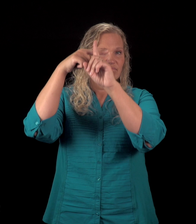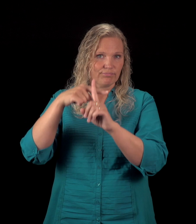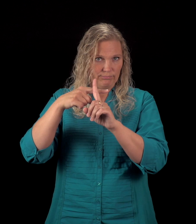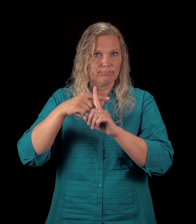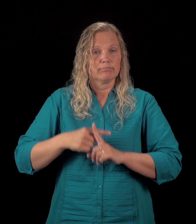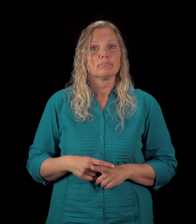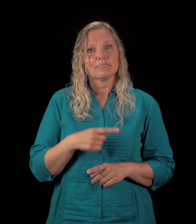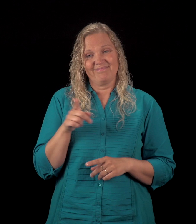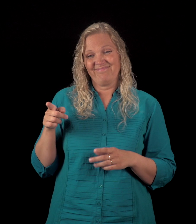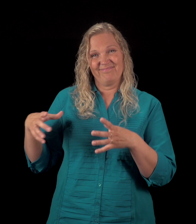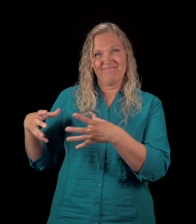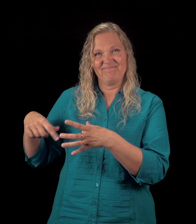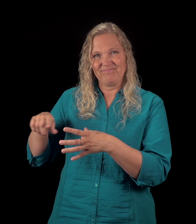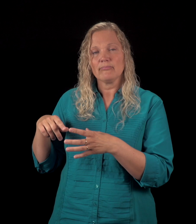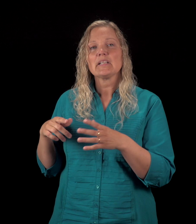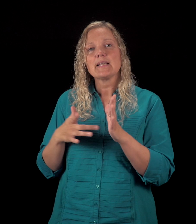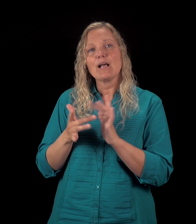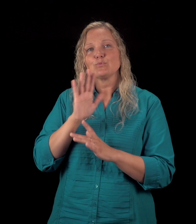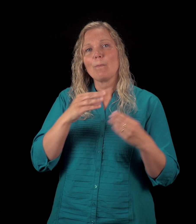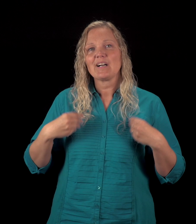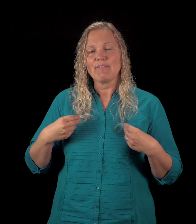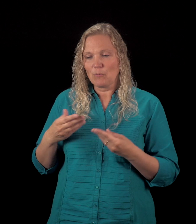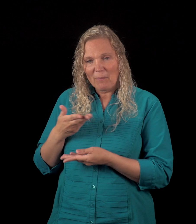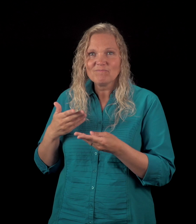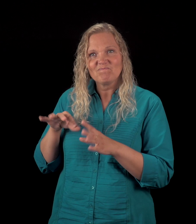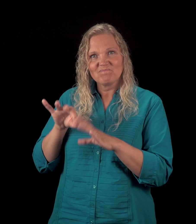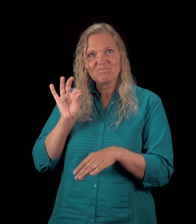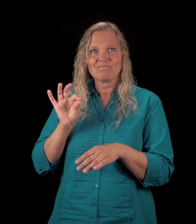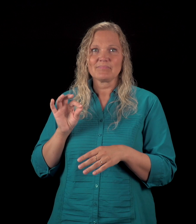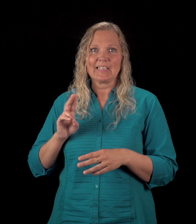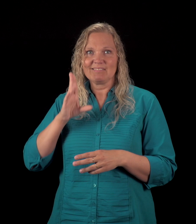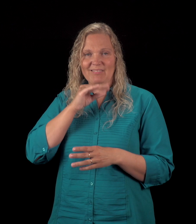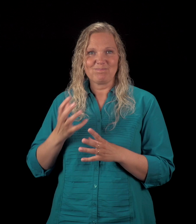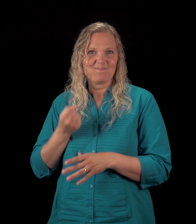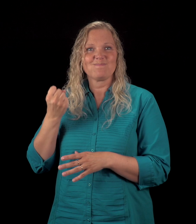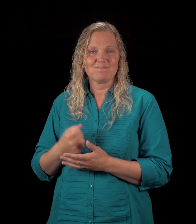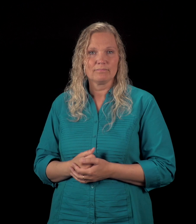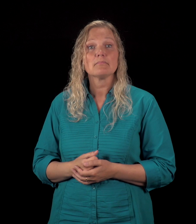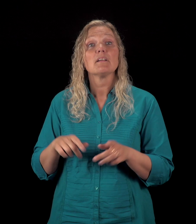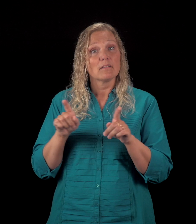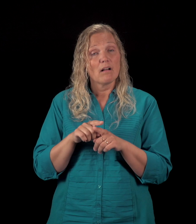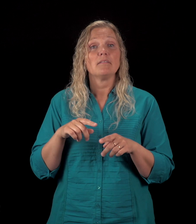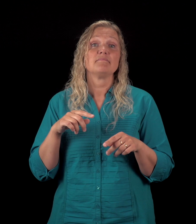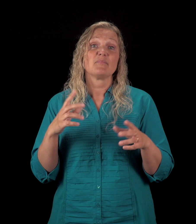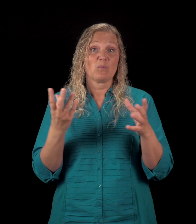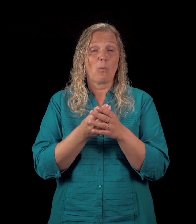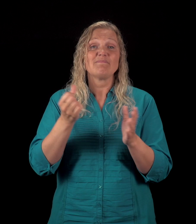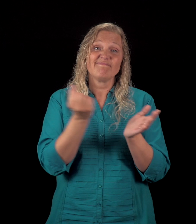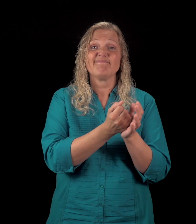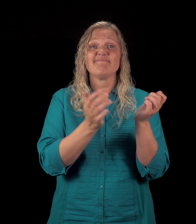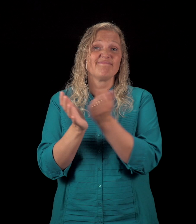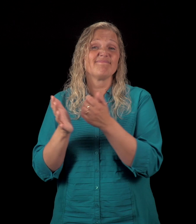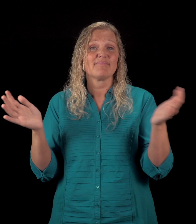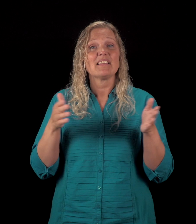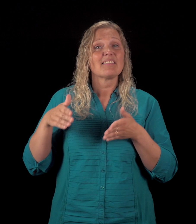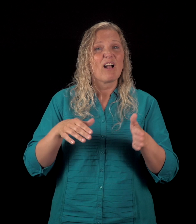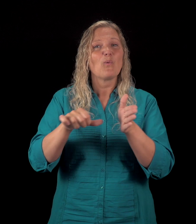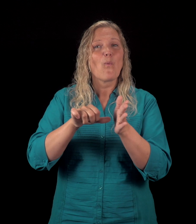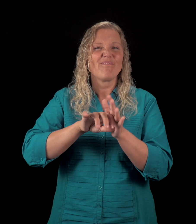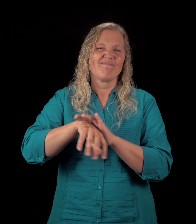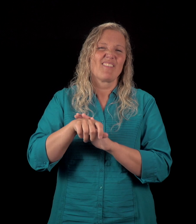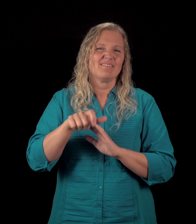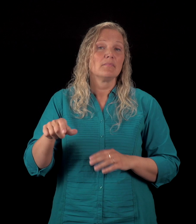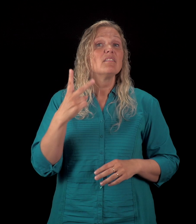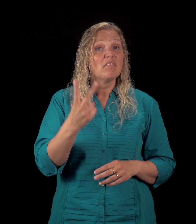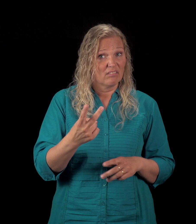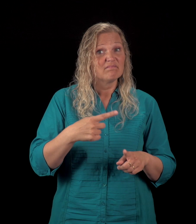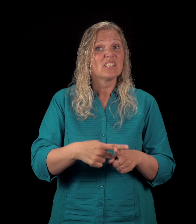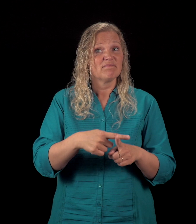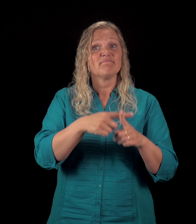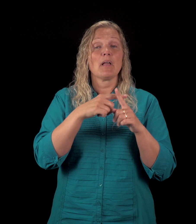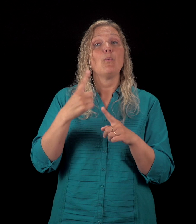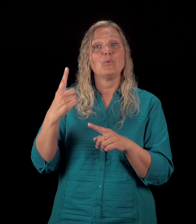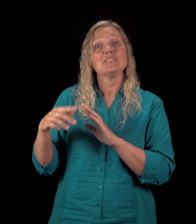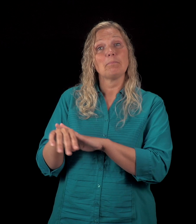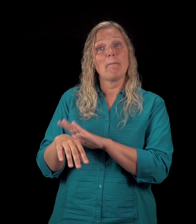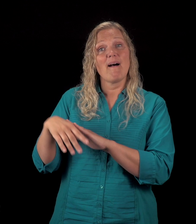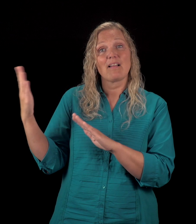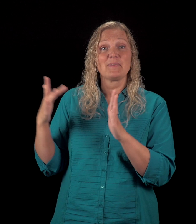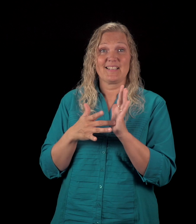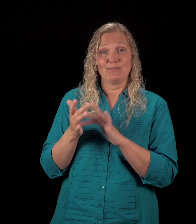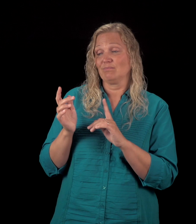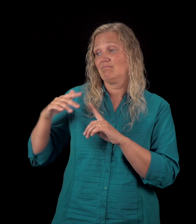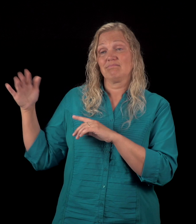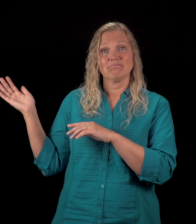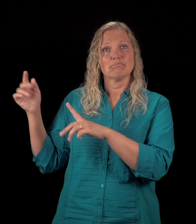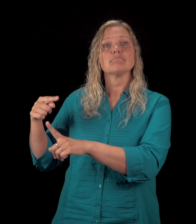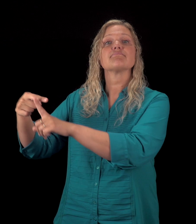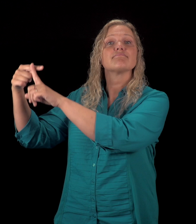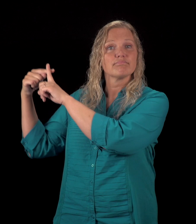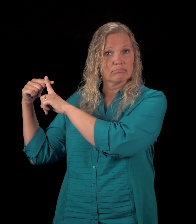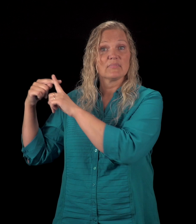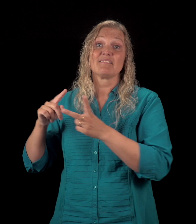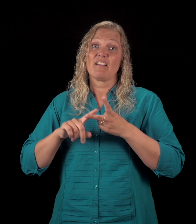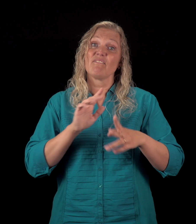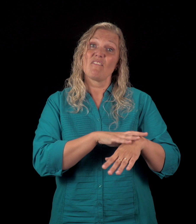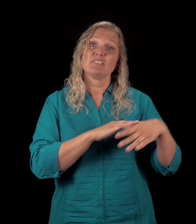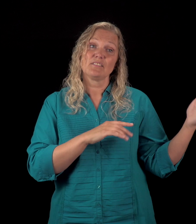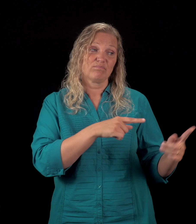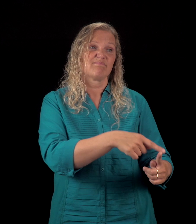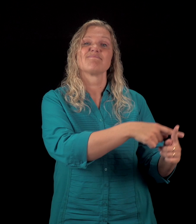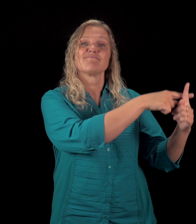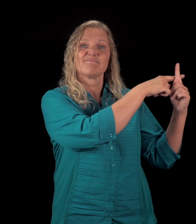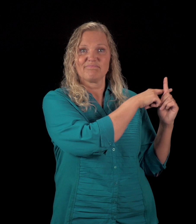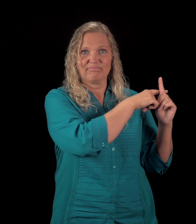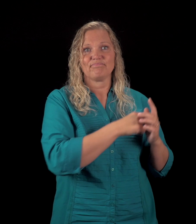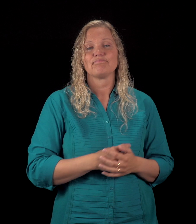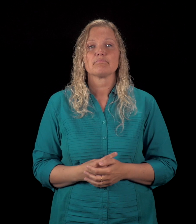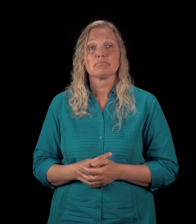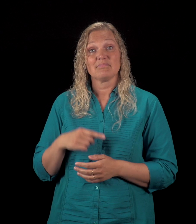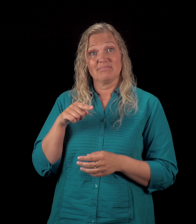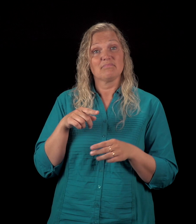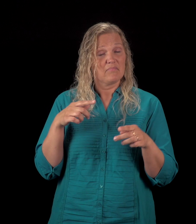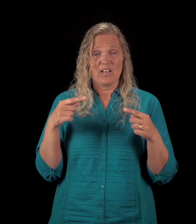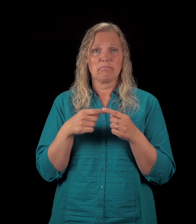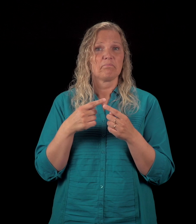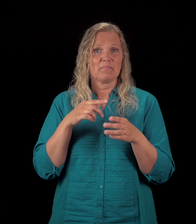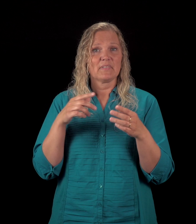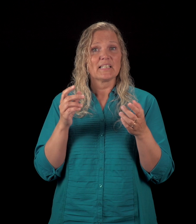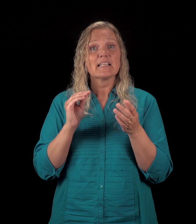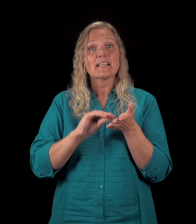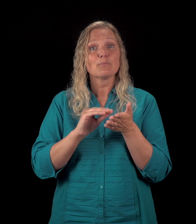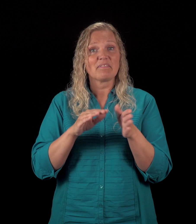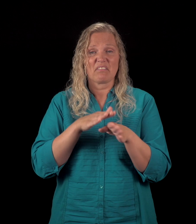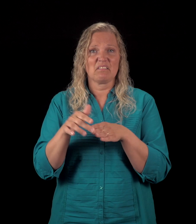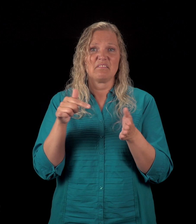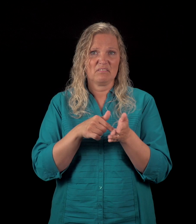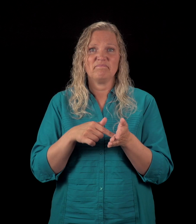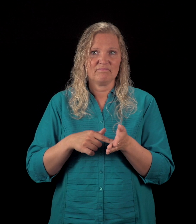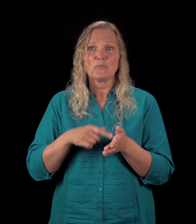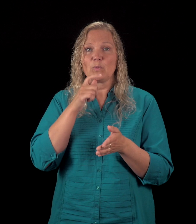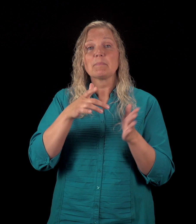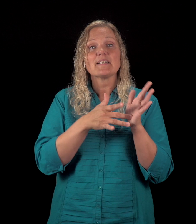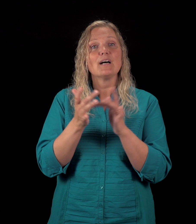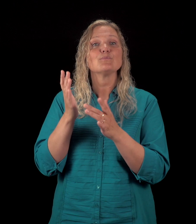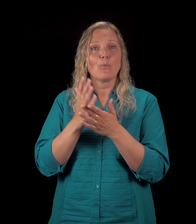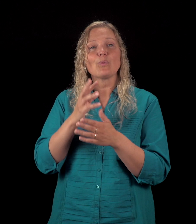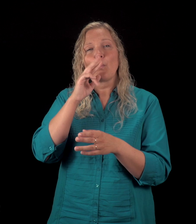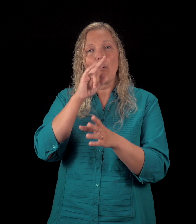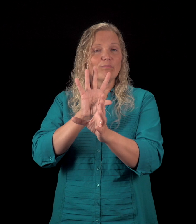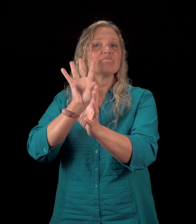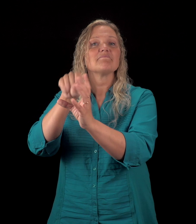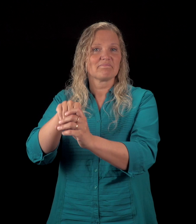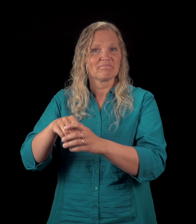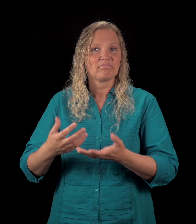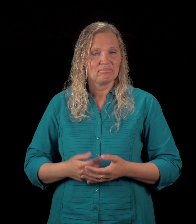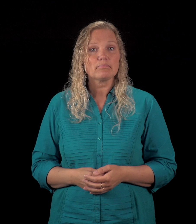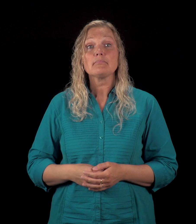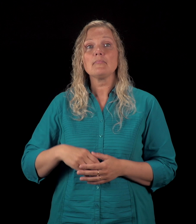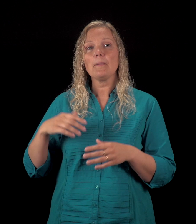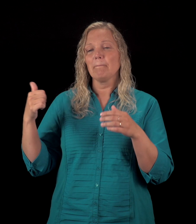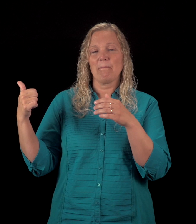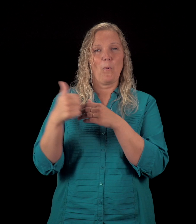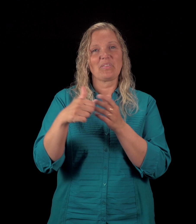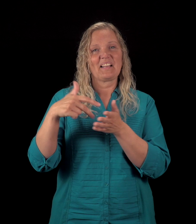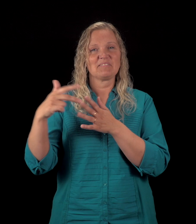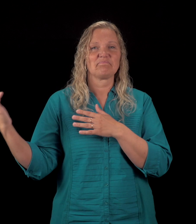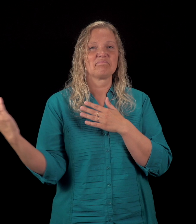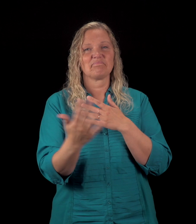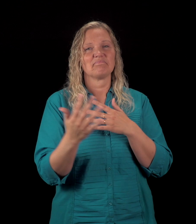Along with Jesus, they crucified two robbers, one on His right and one on His left. And those who passed by heaped abuse on Him, shaking their heads and saying, “Aha!